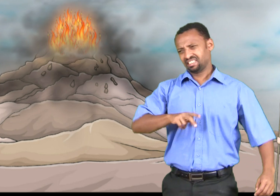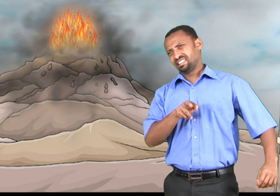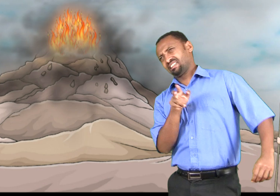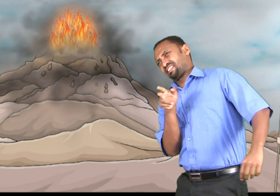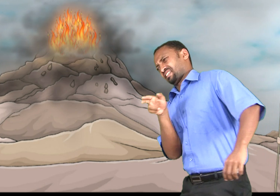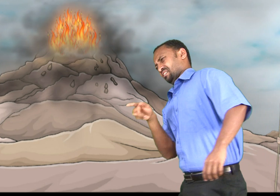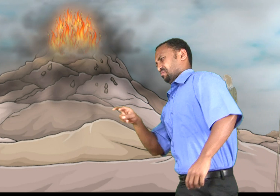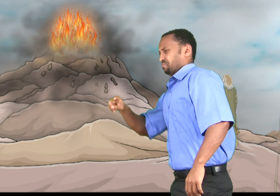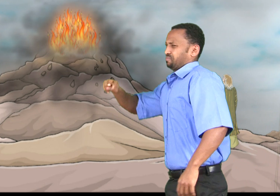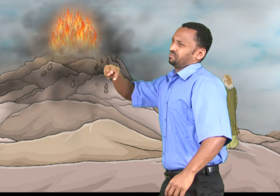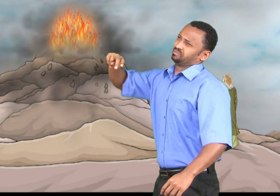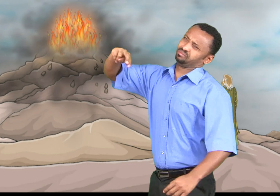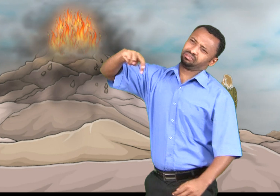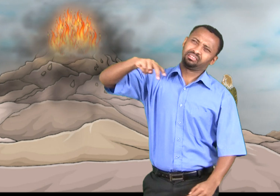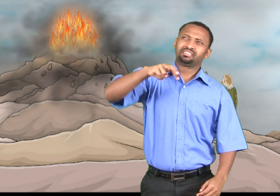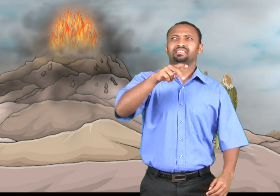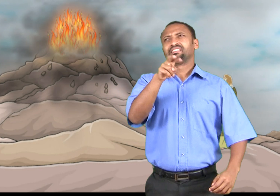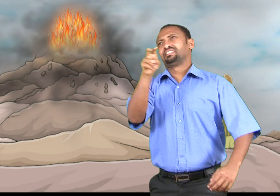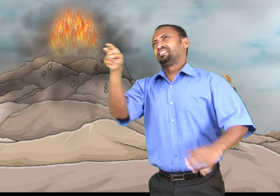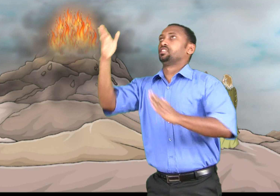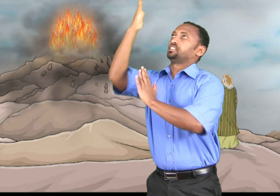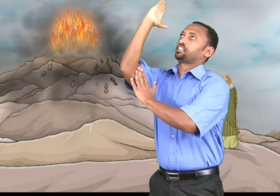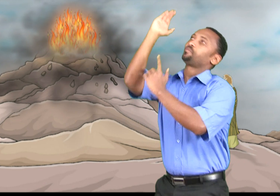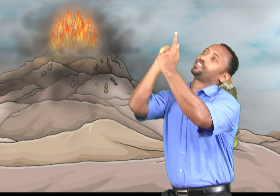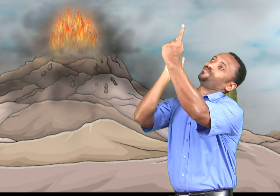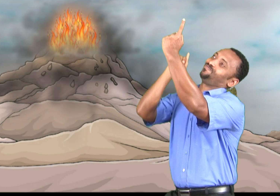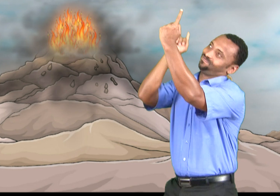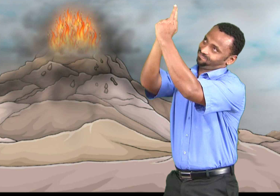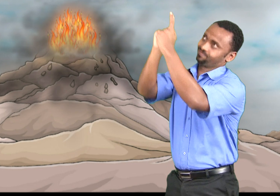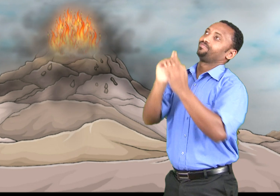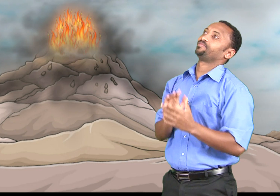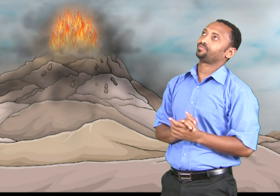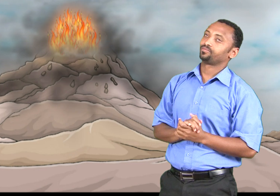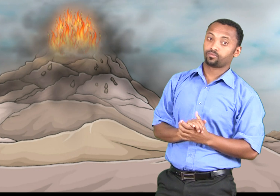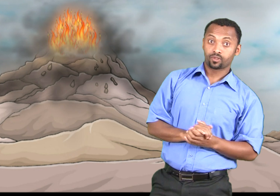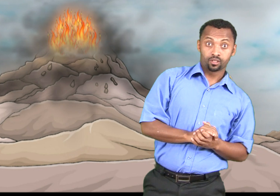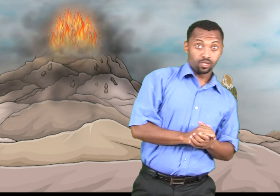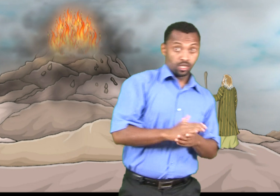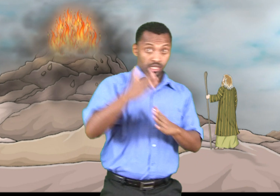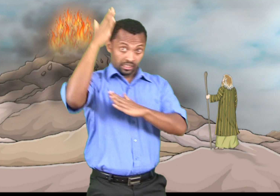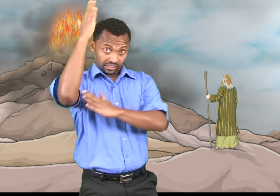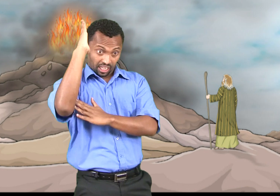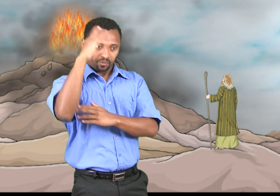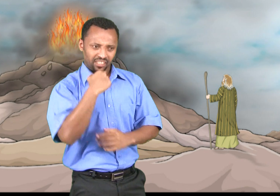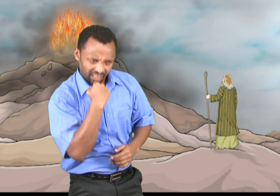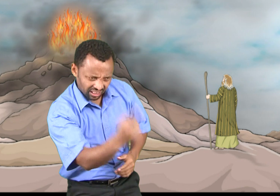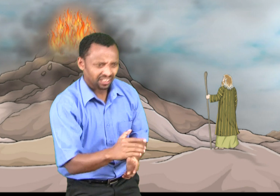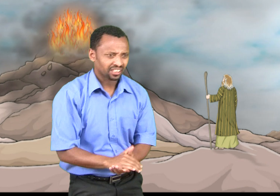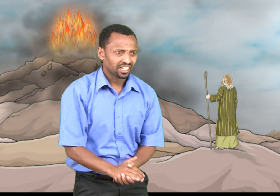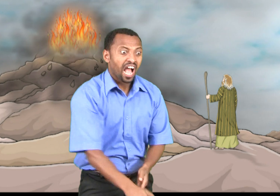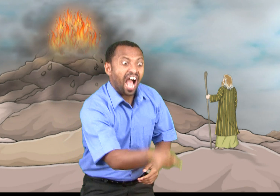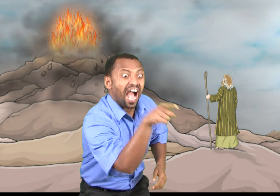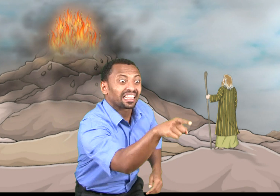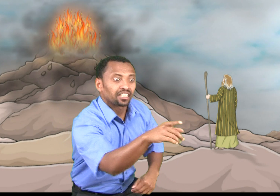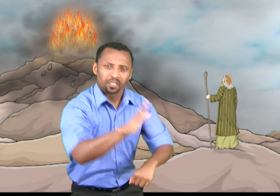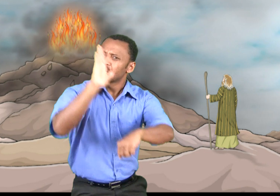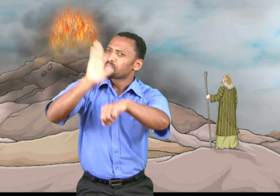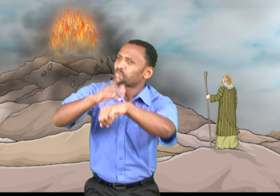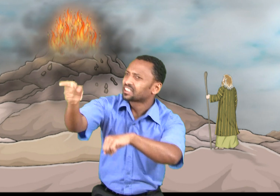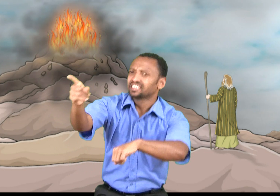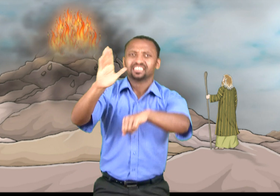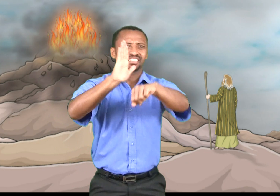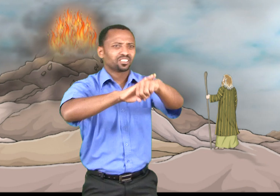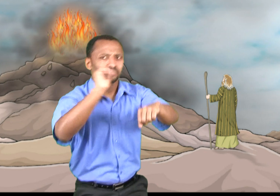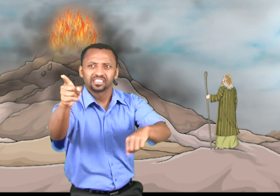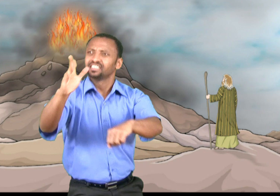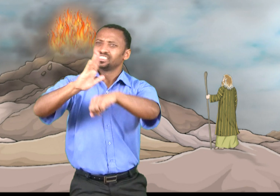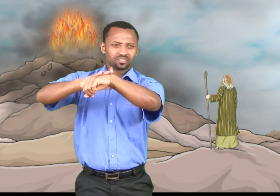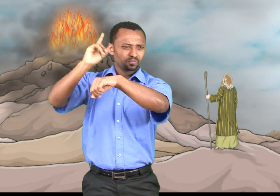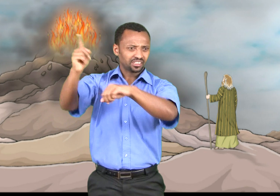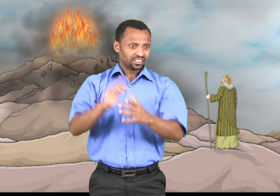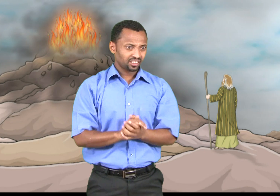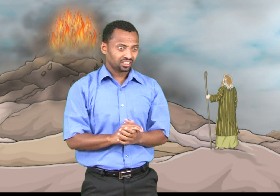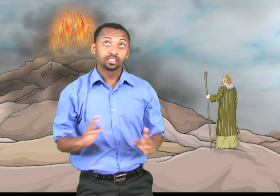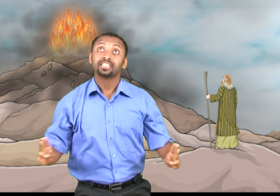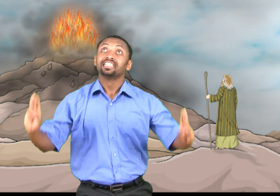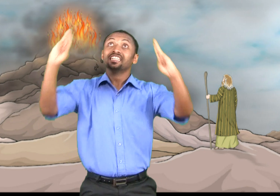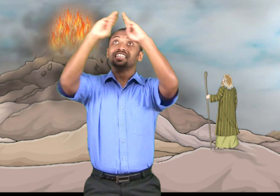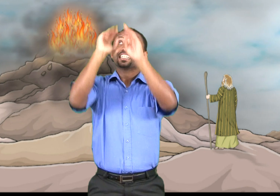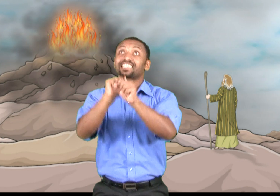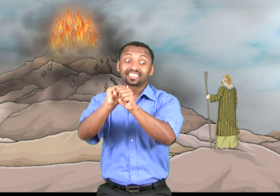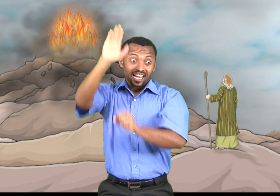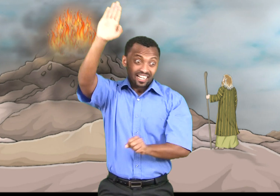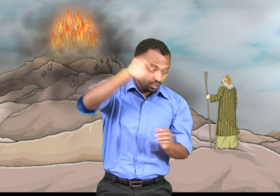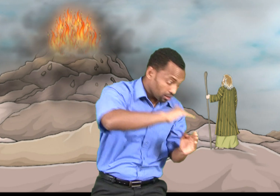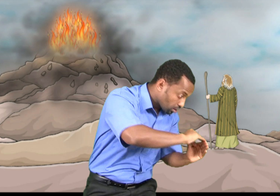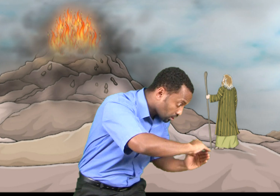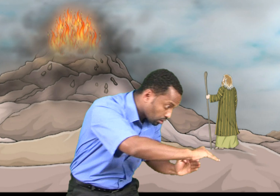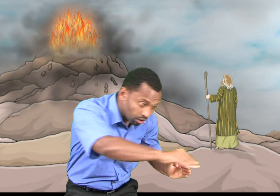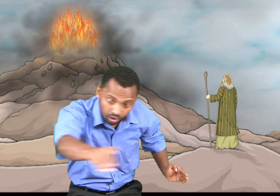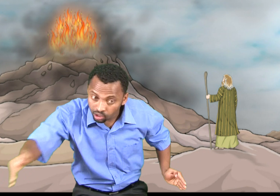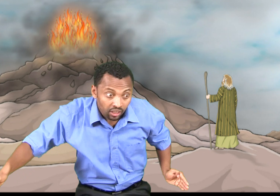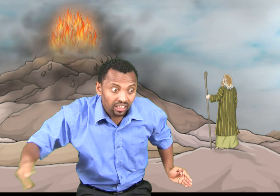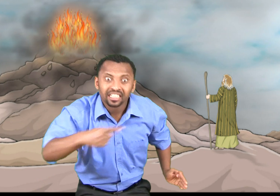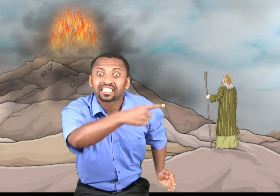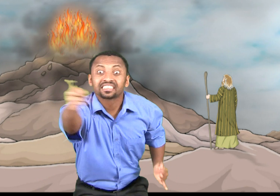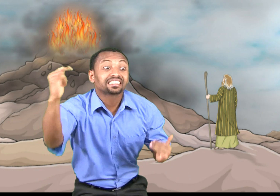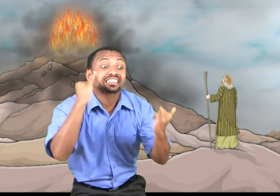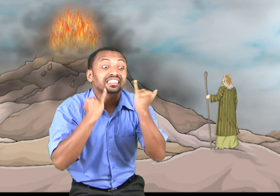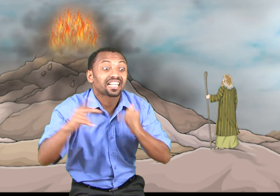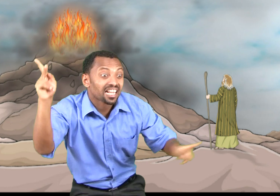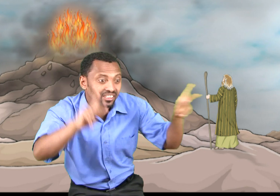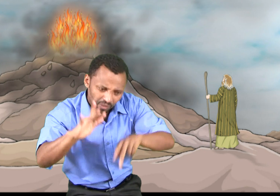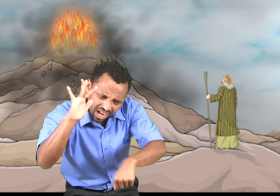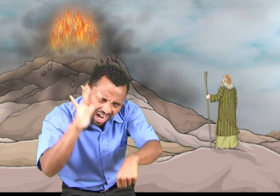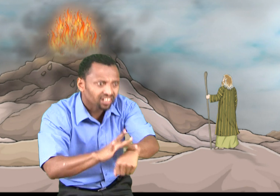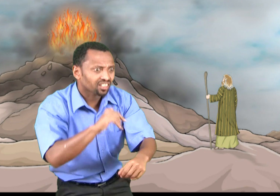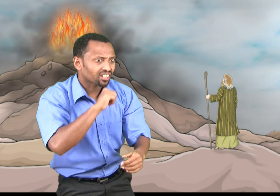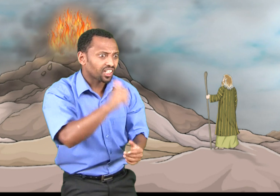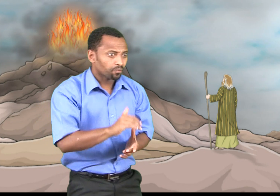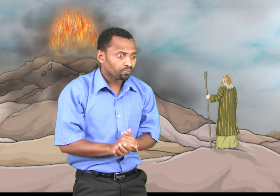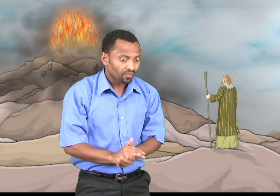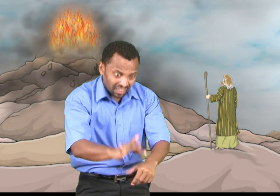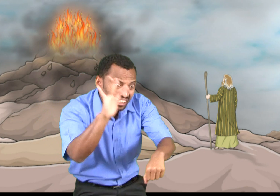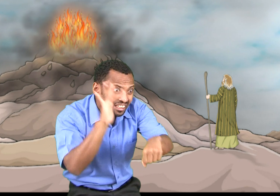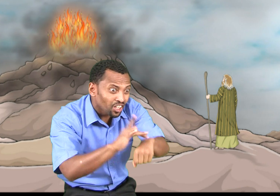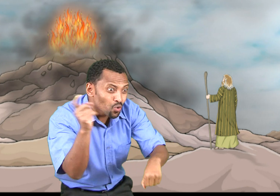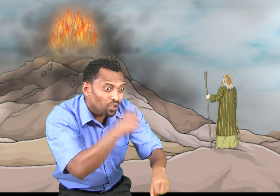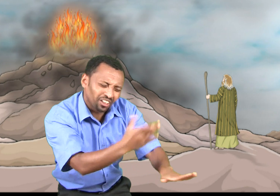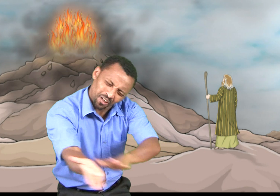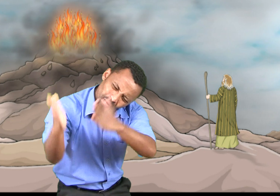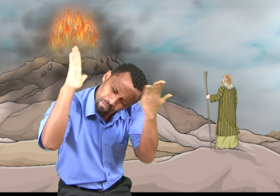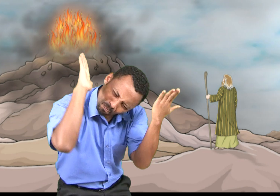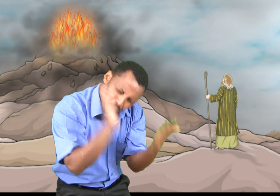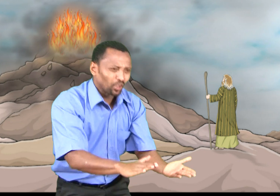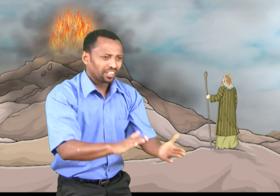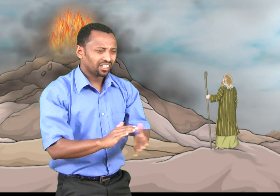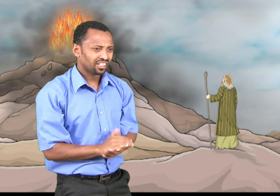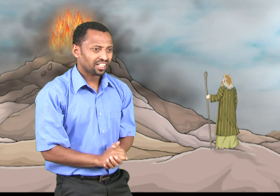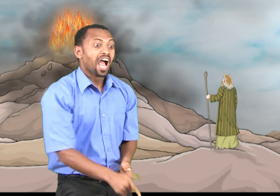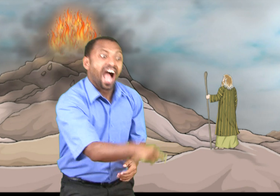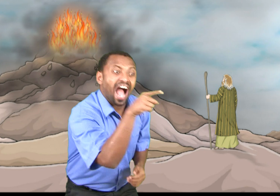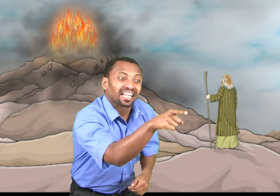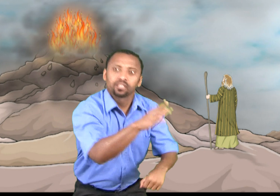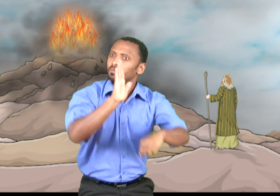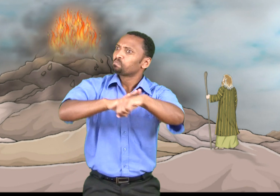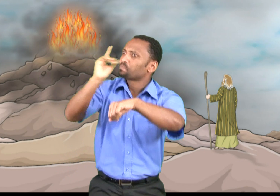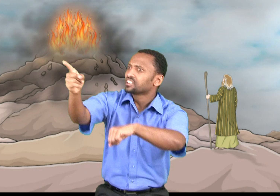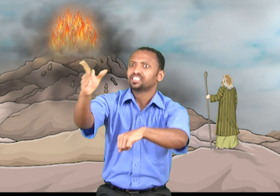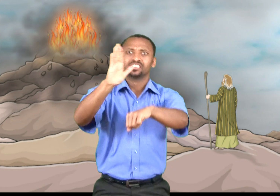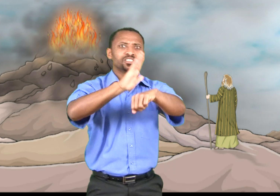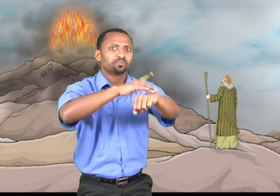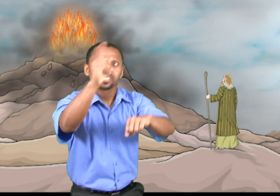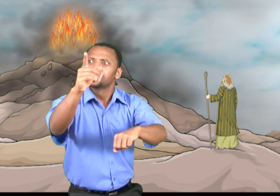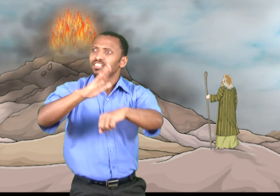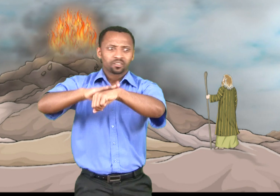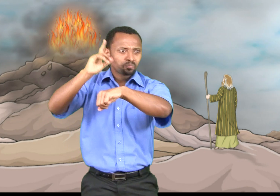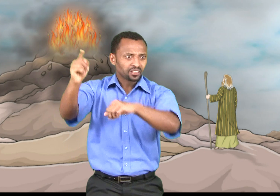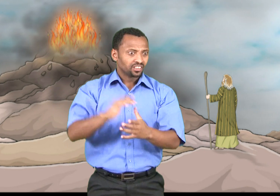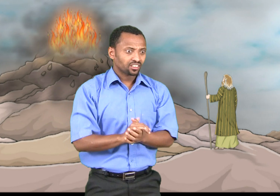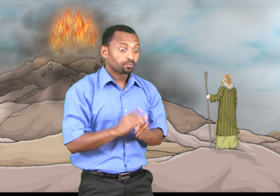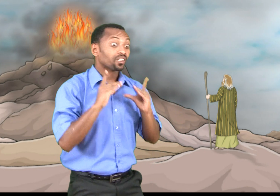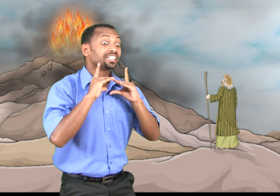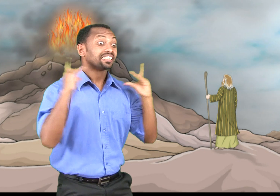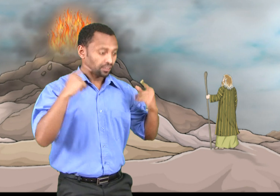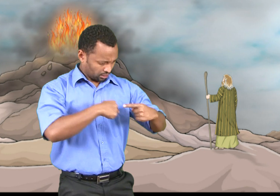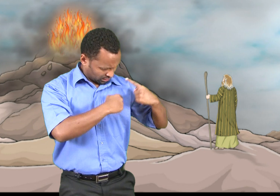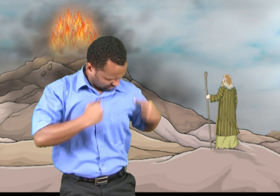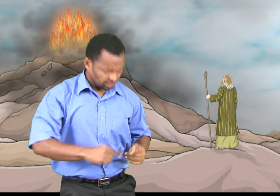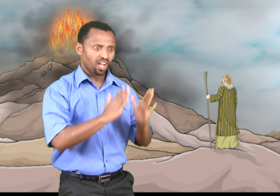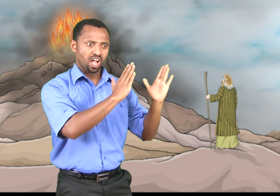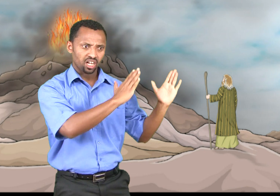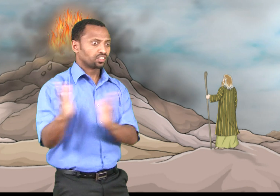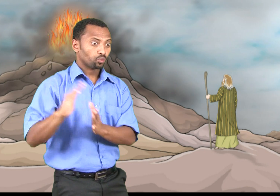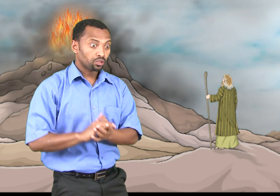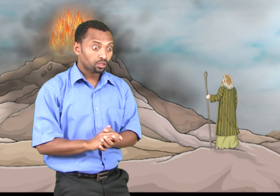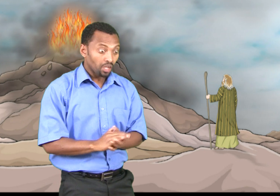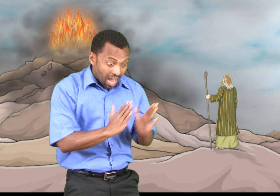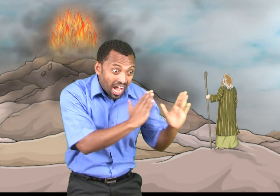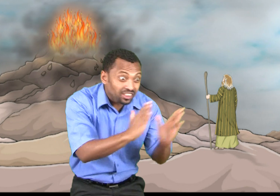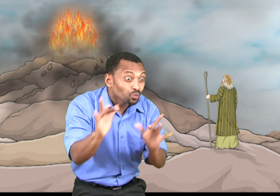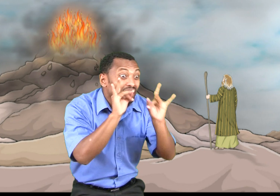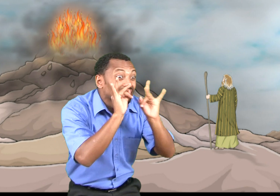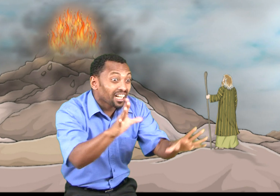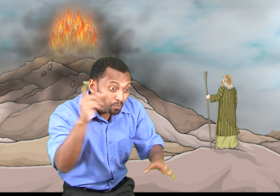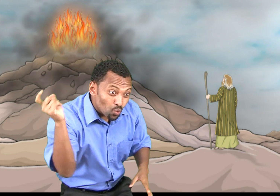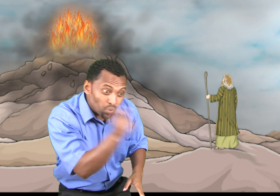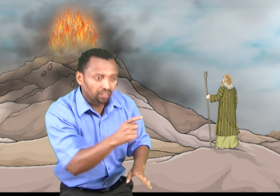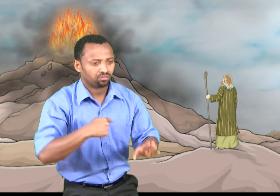So Moses went up, and the LORD said to him, “Go down and warn the people not to break through to see the LORD, lest many of them perish.